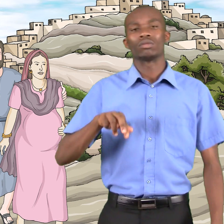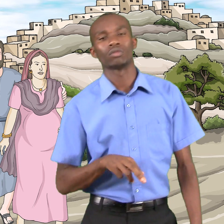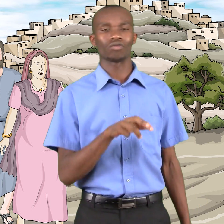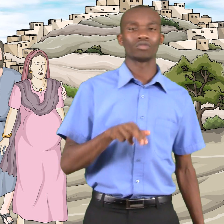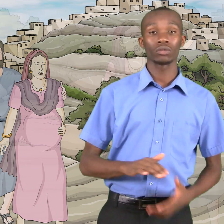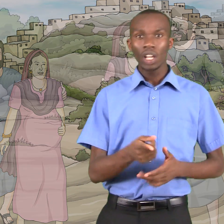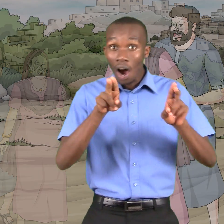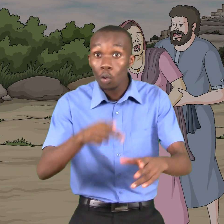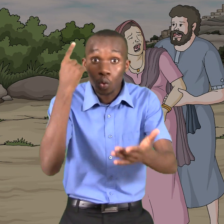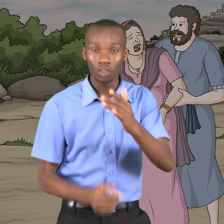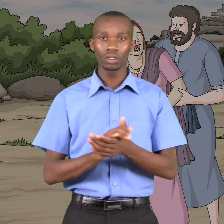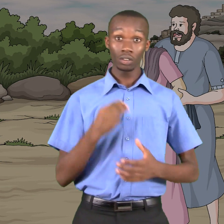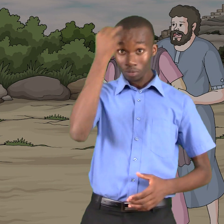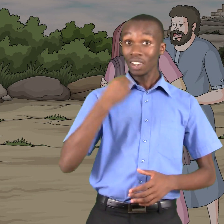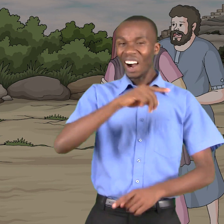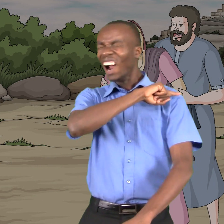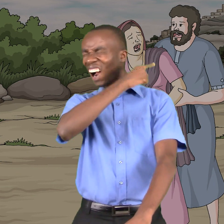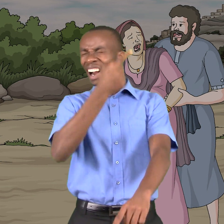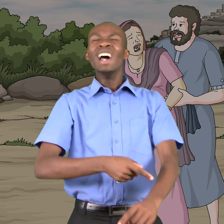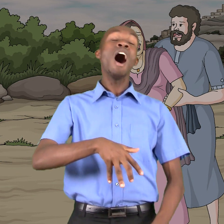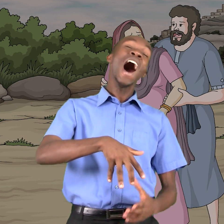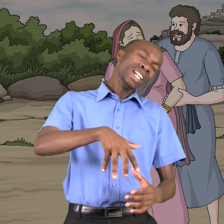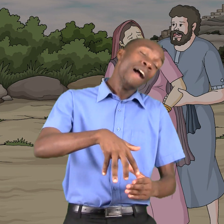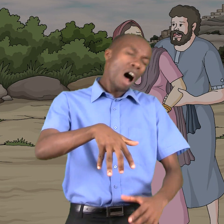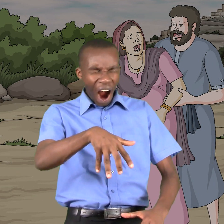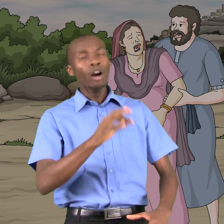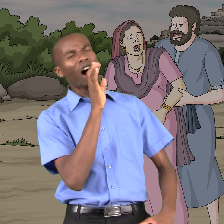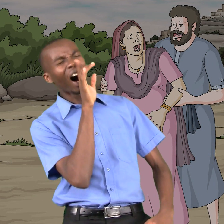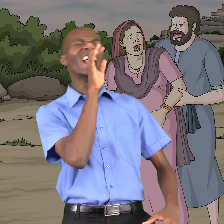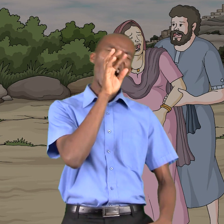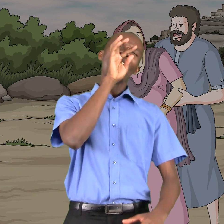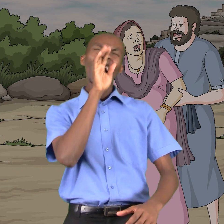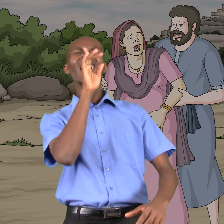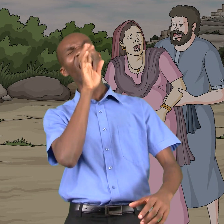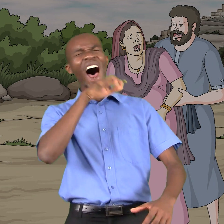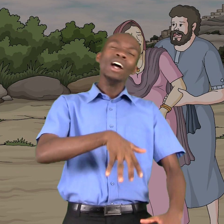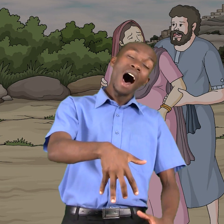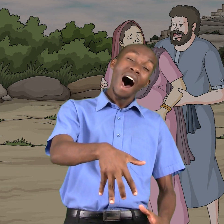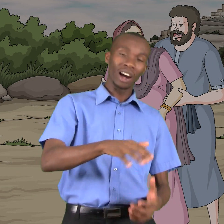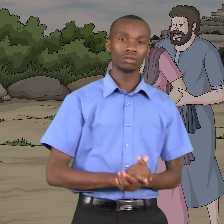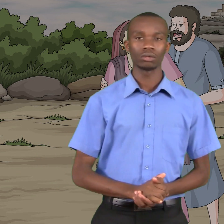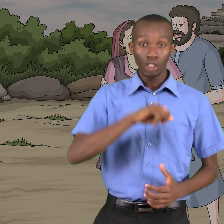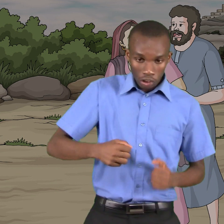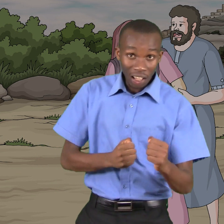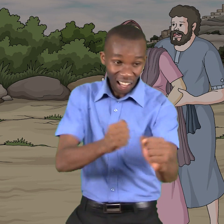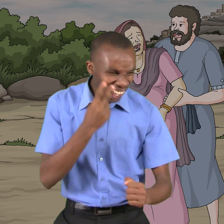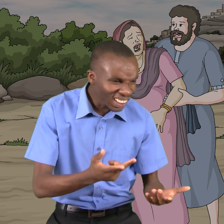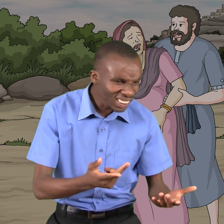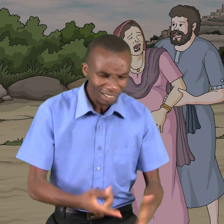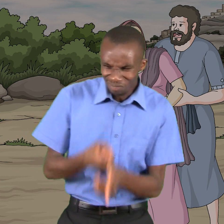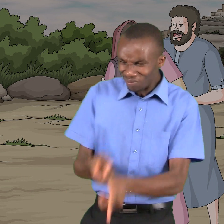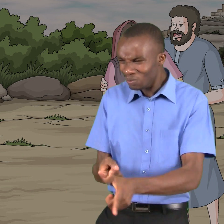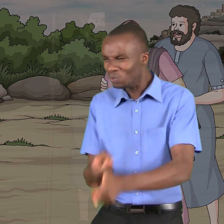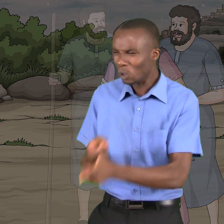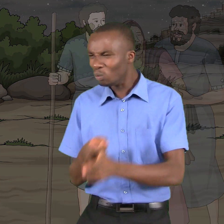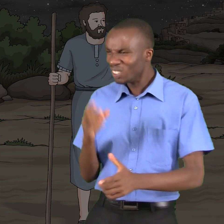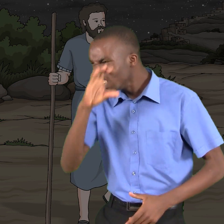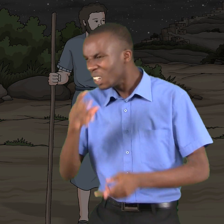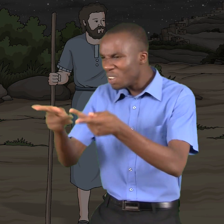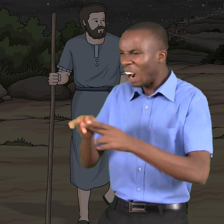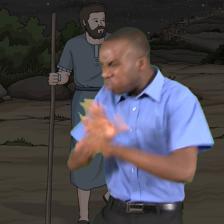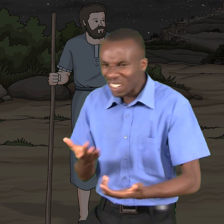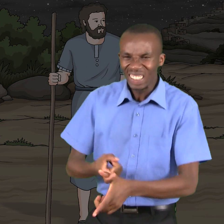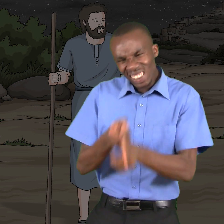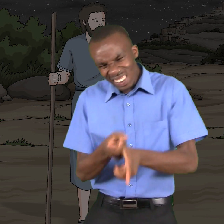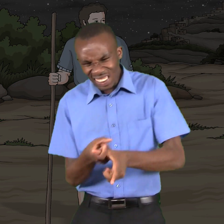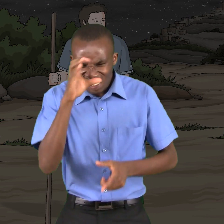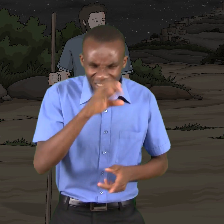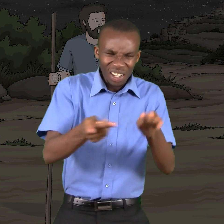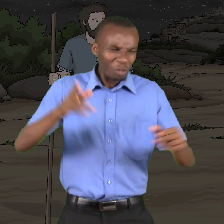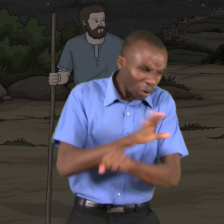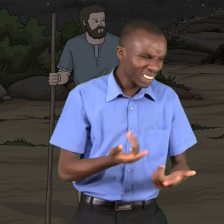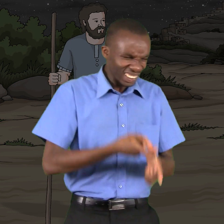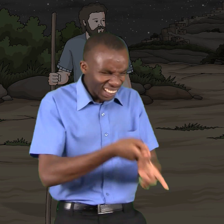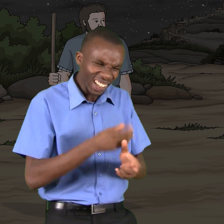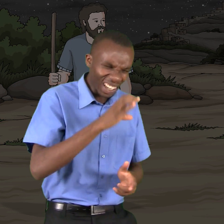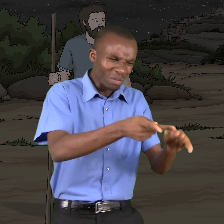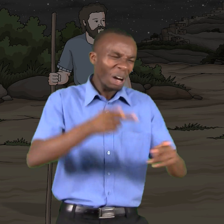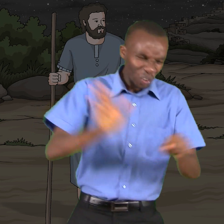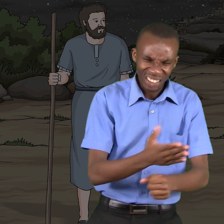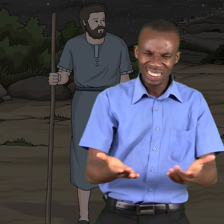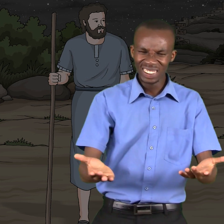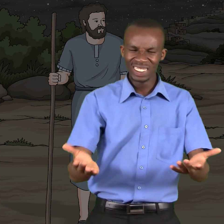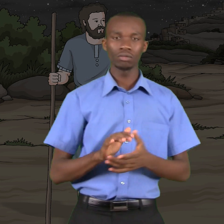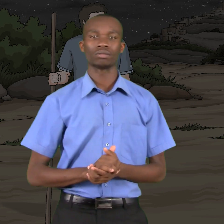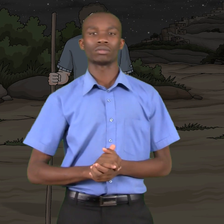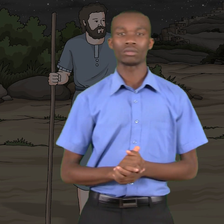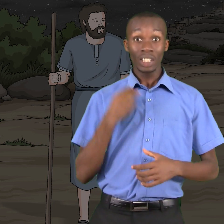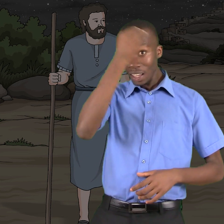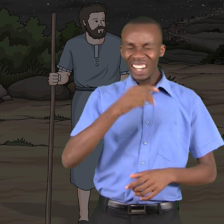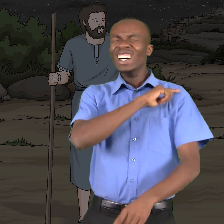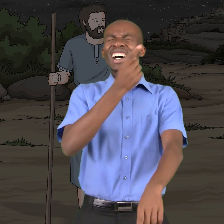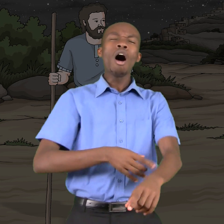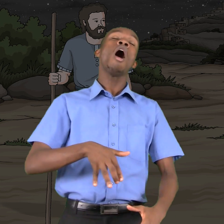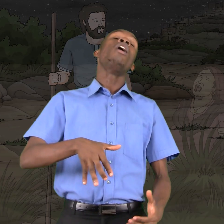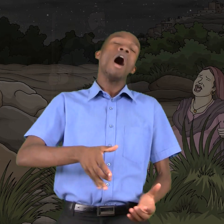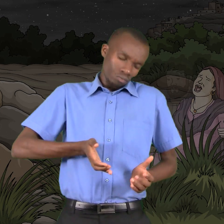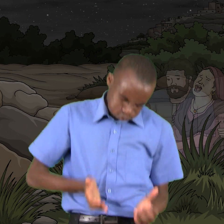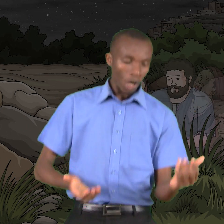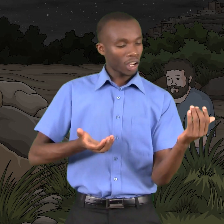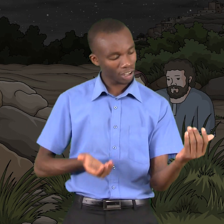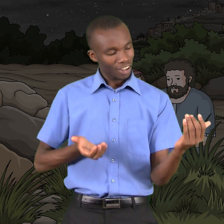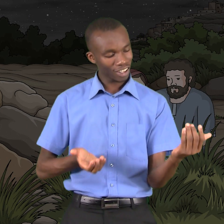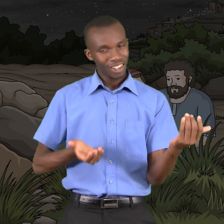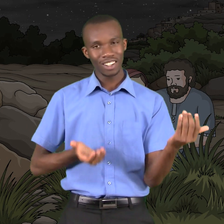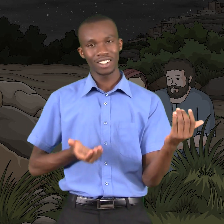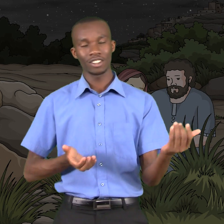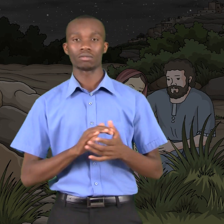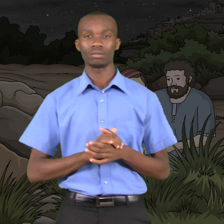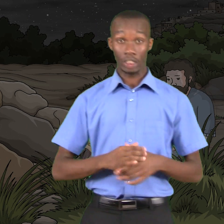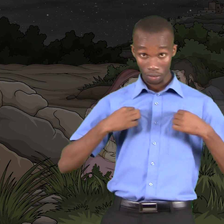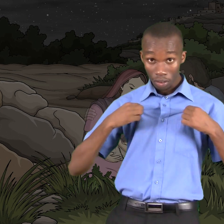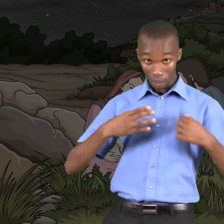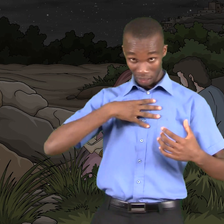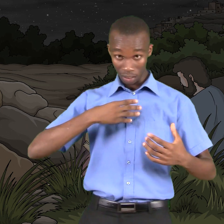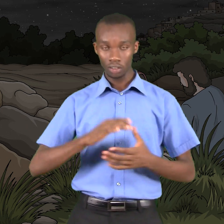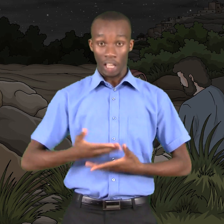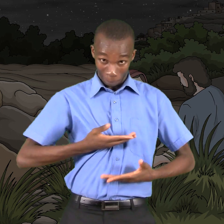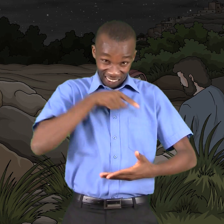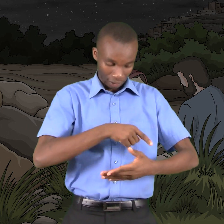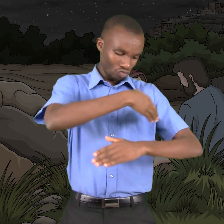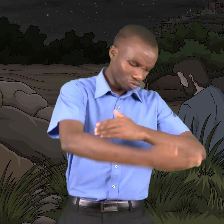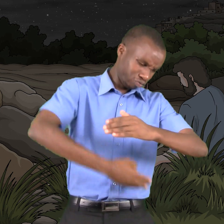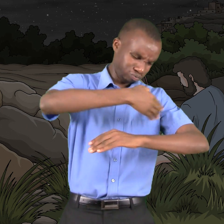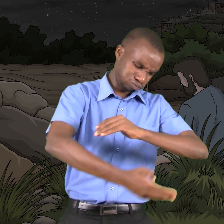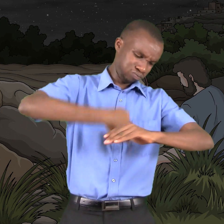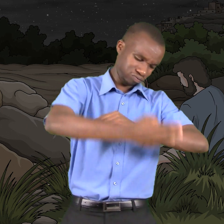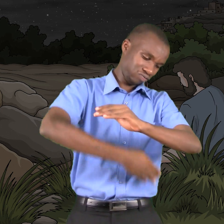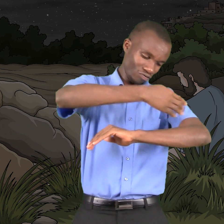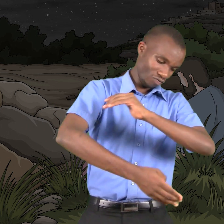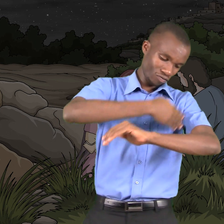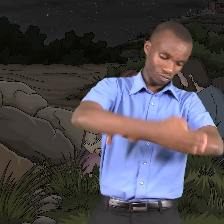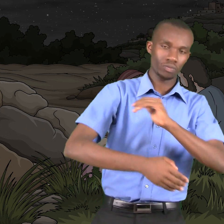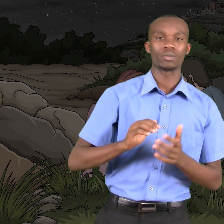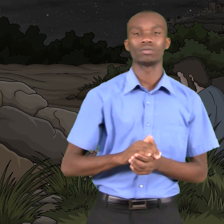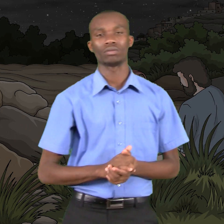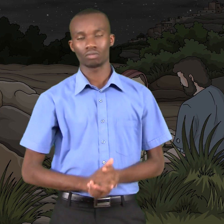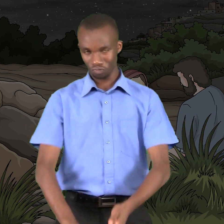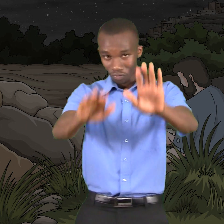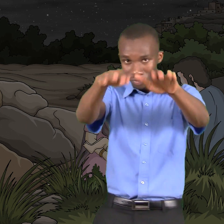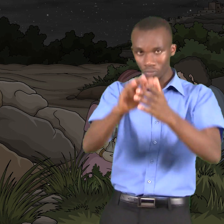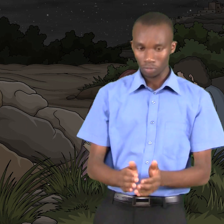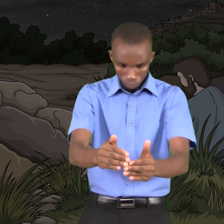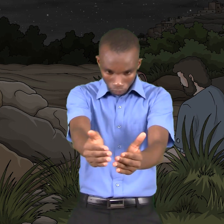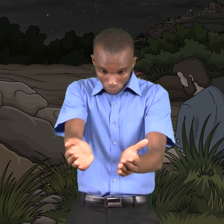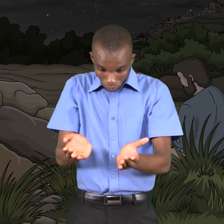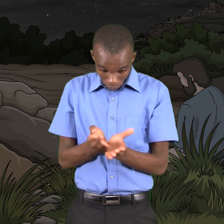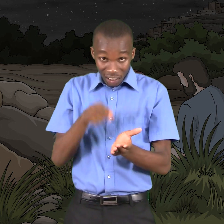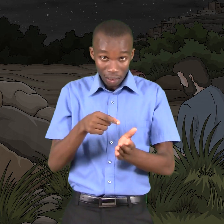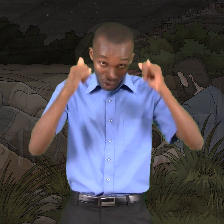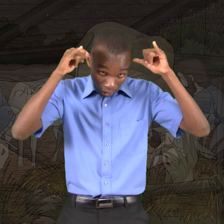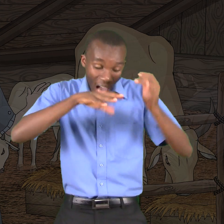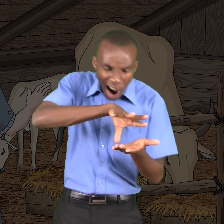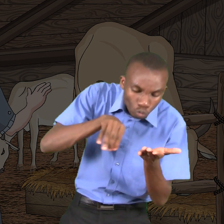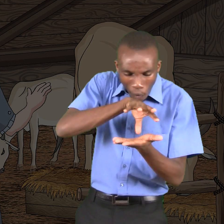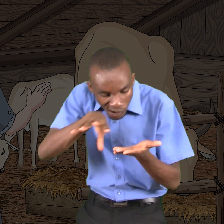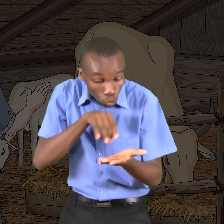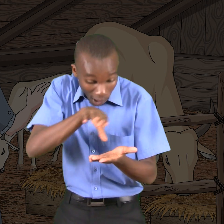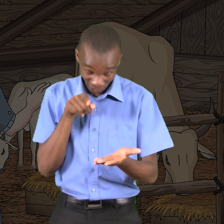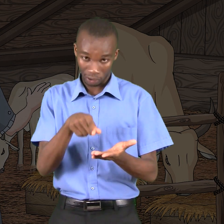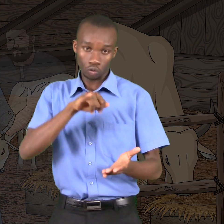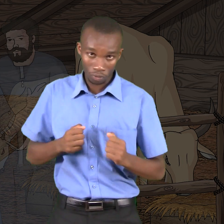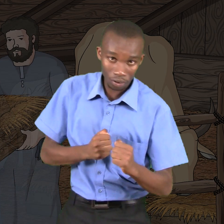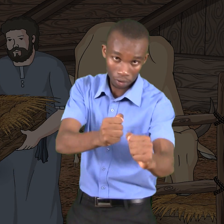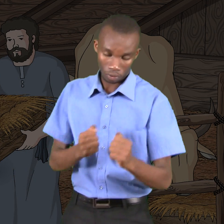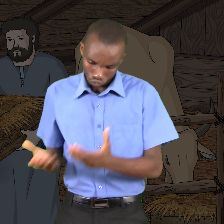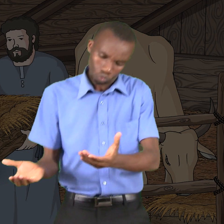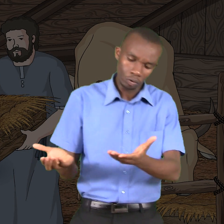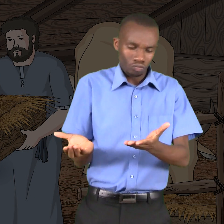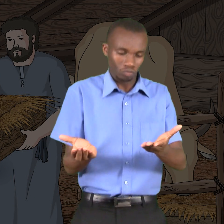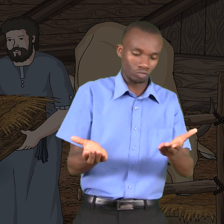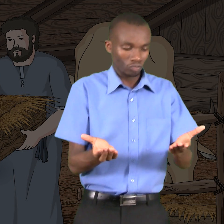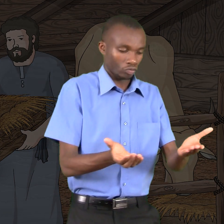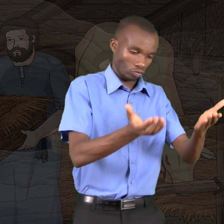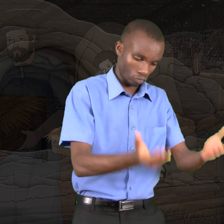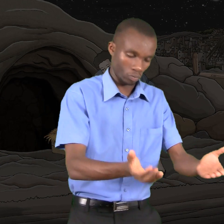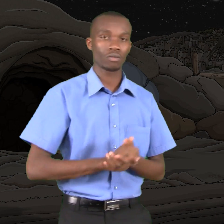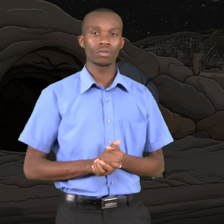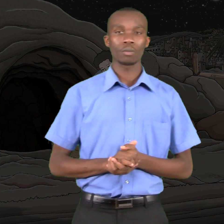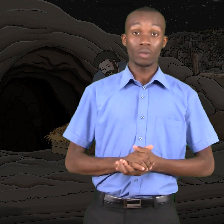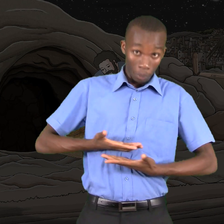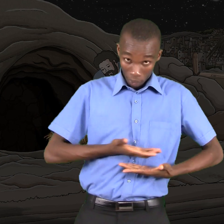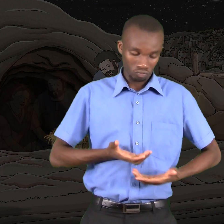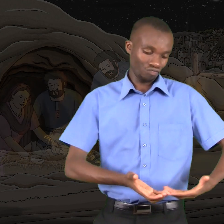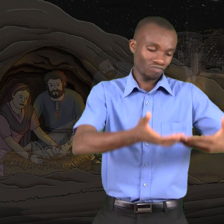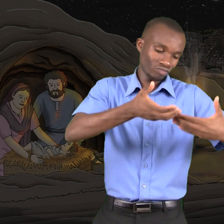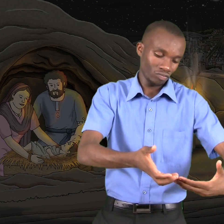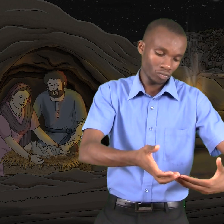While they were there, the time came for her Child to be born.